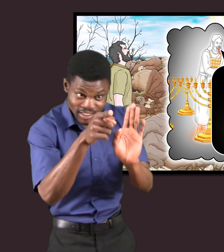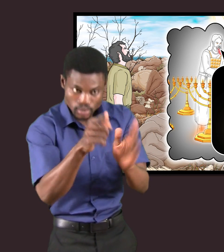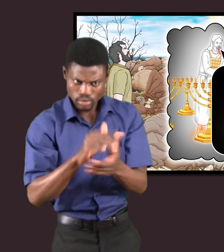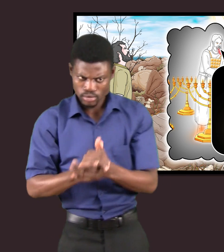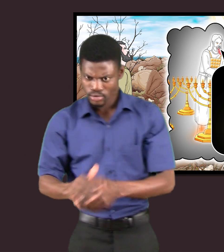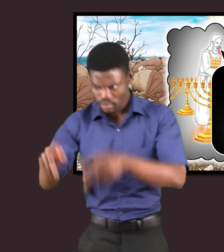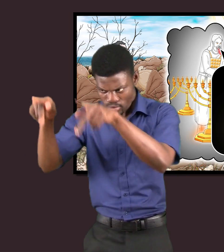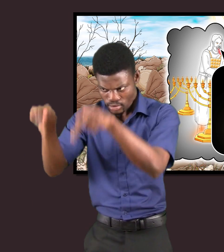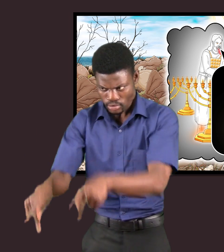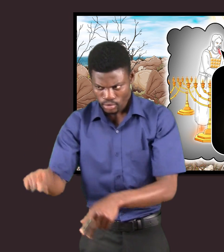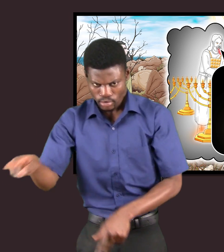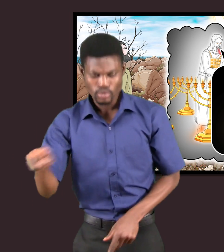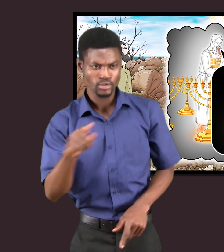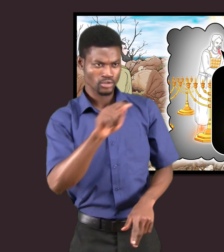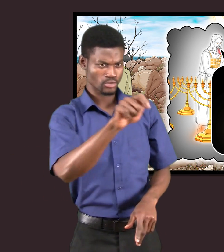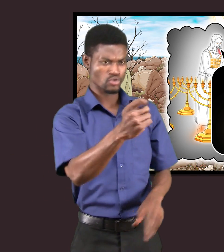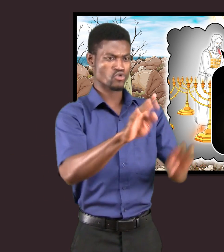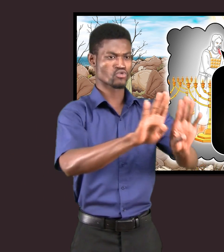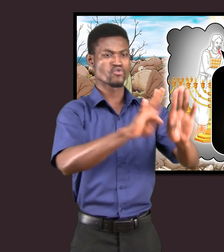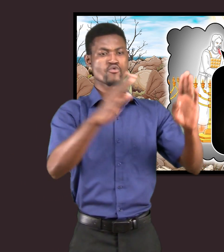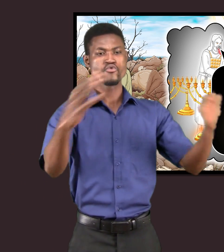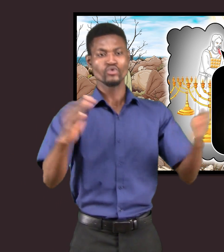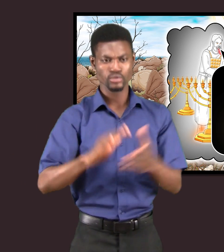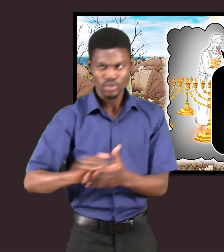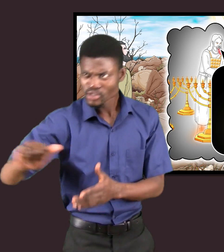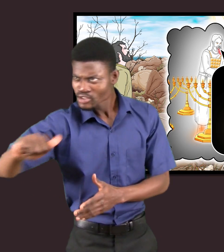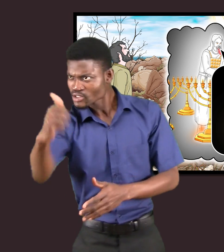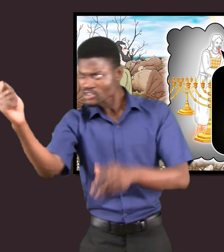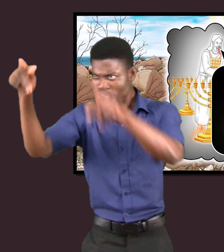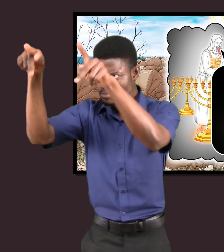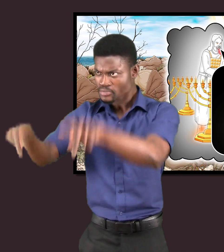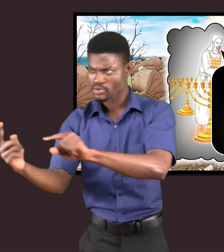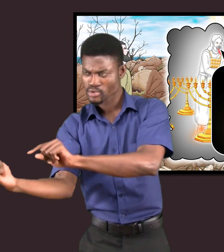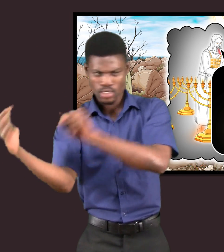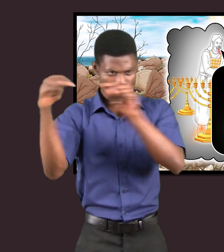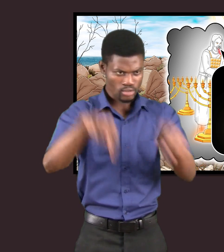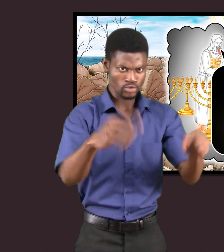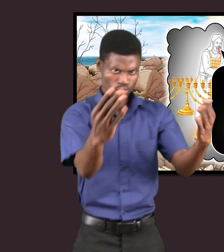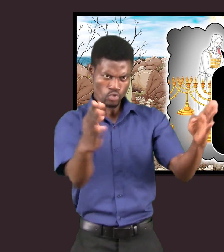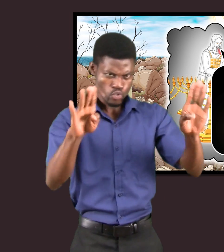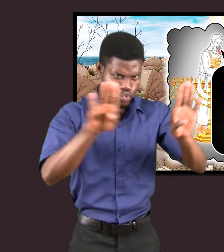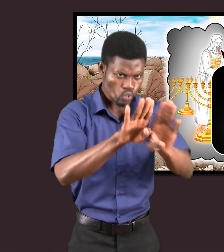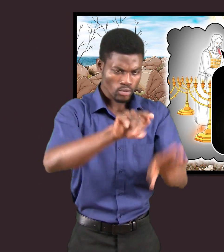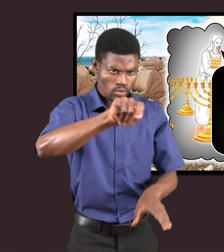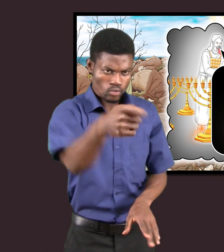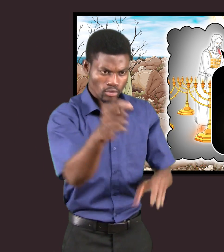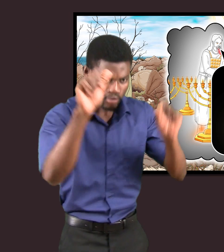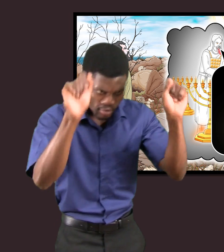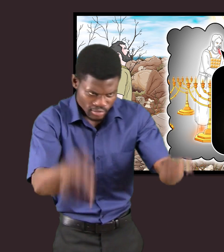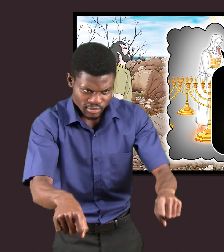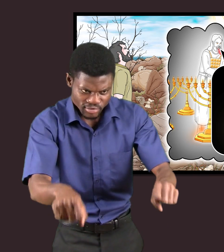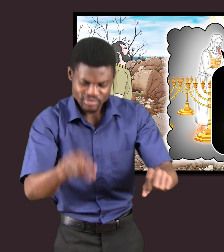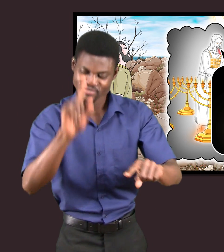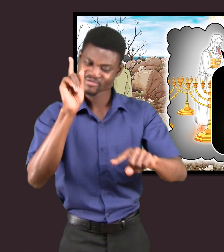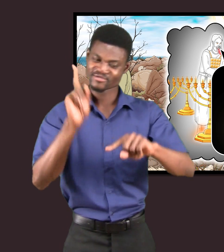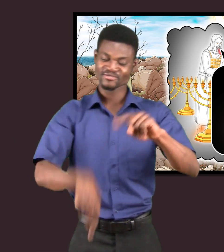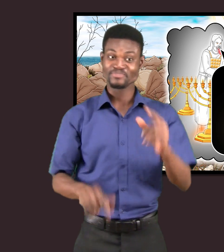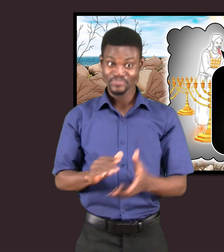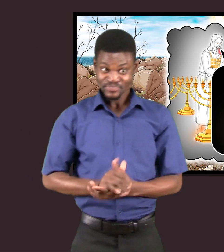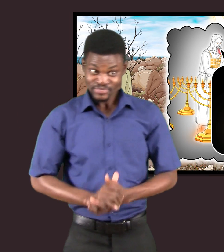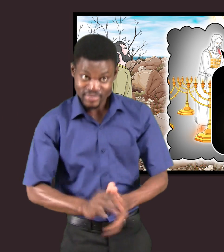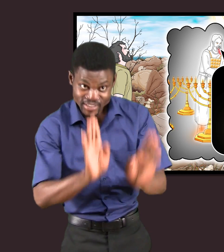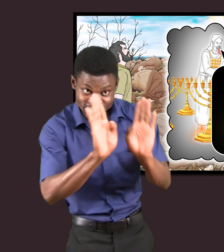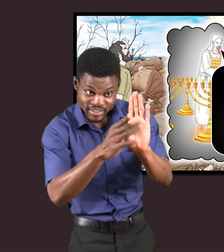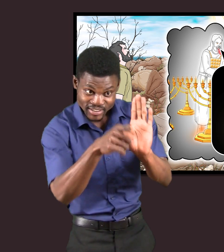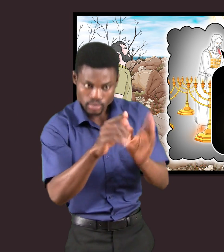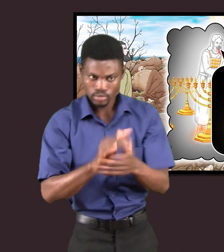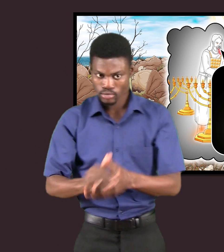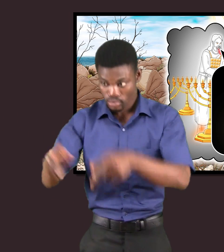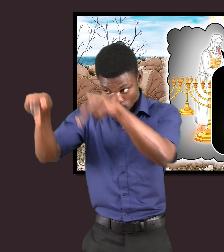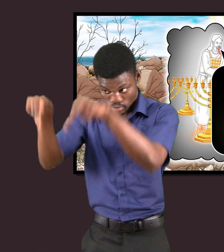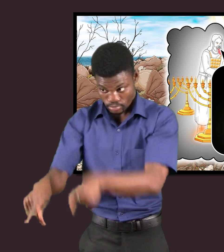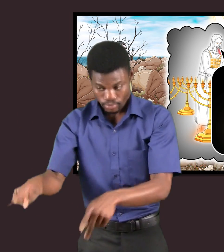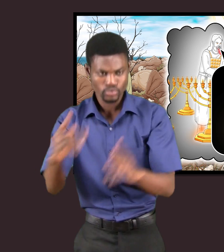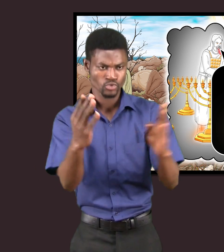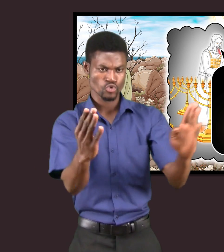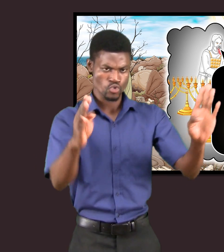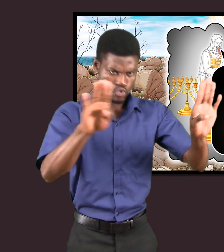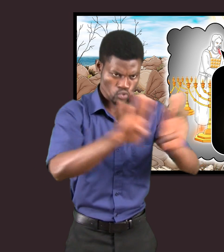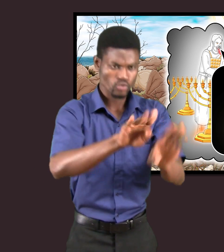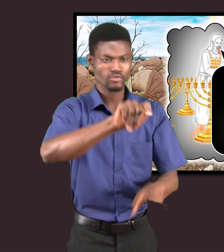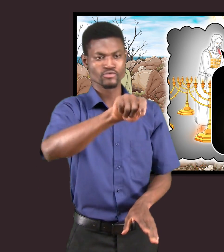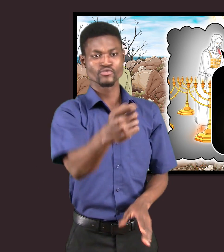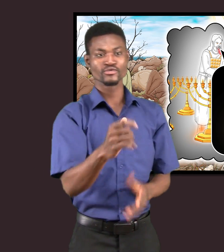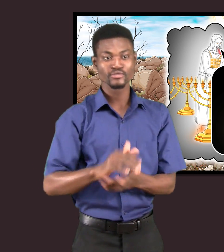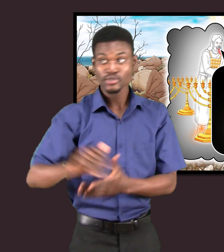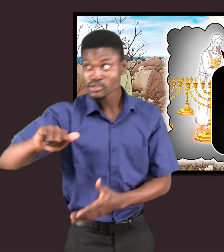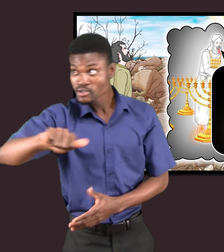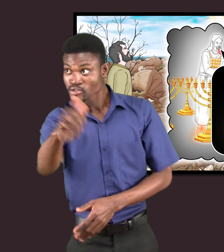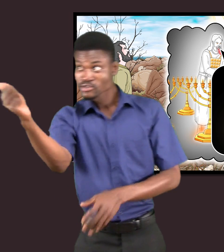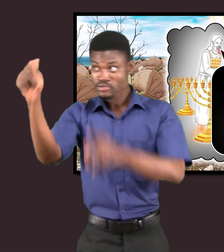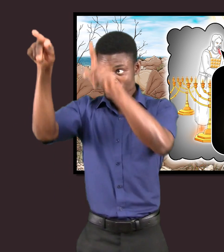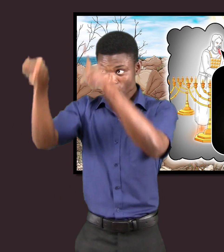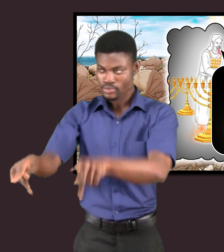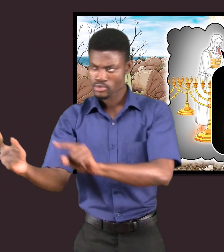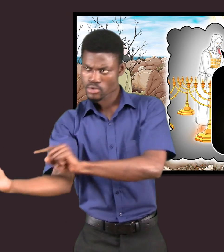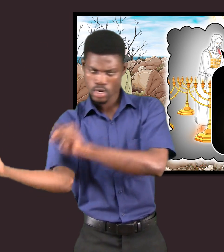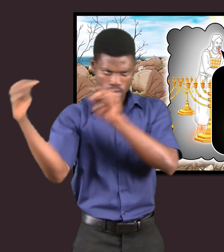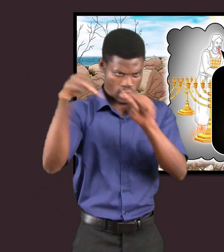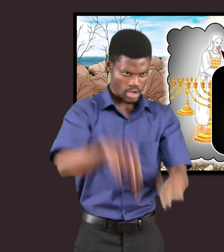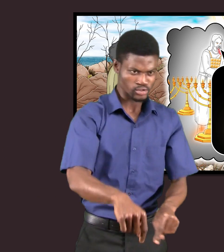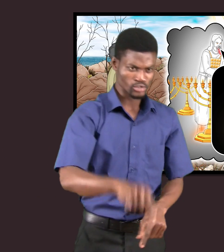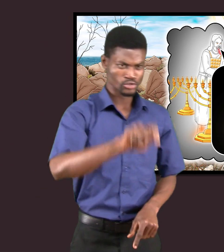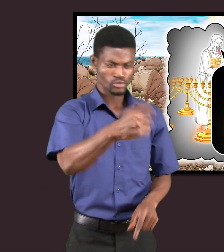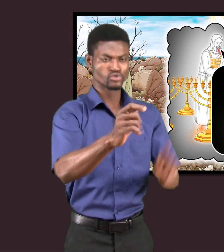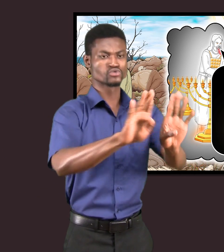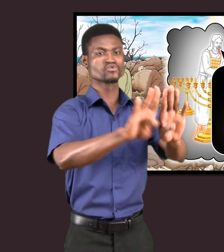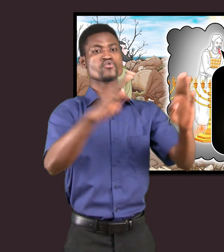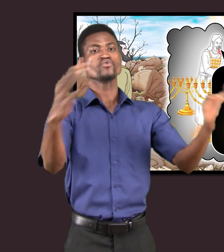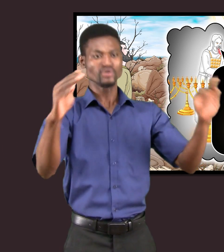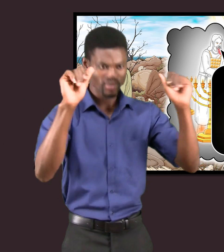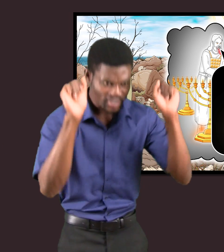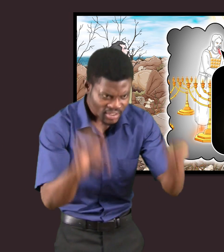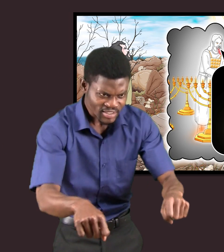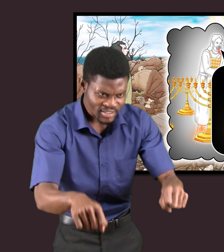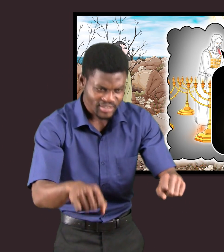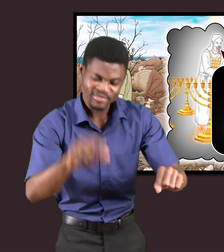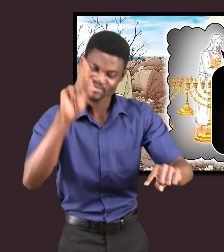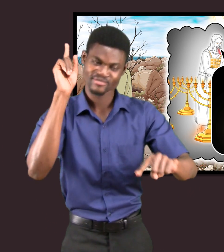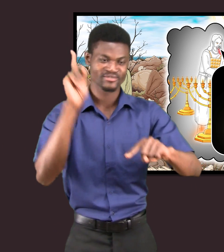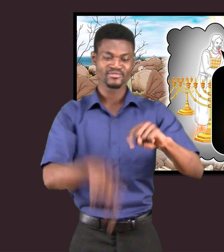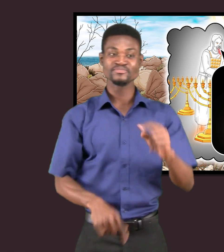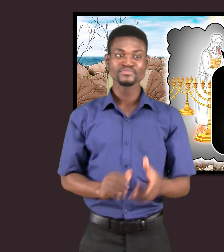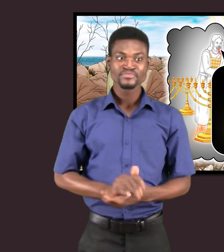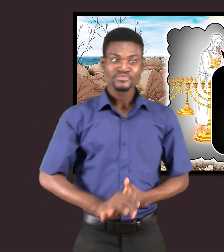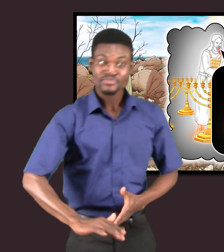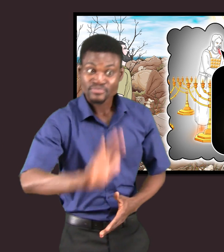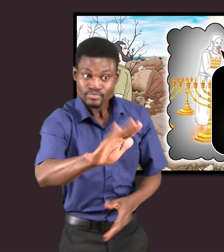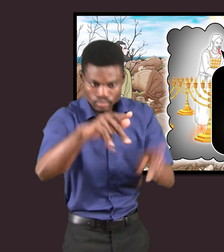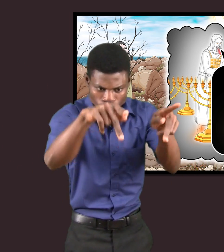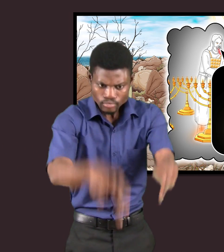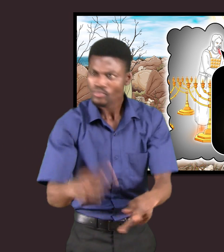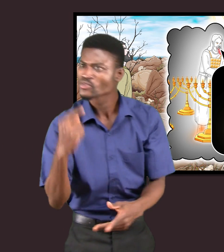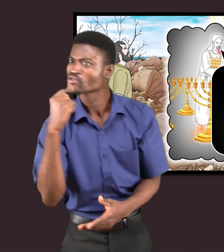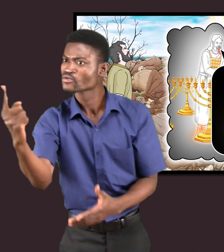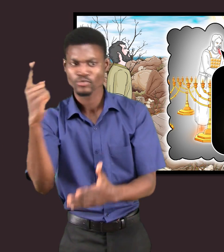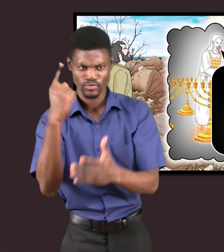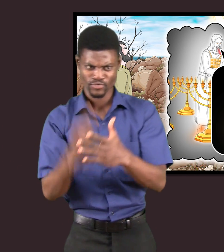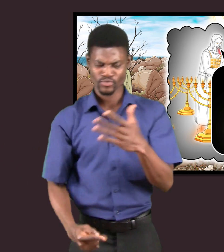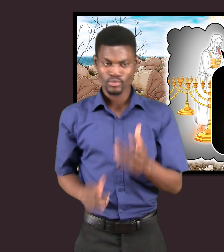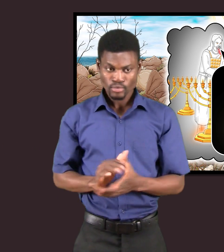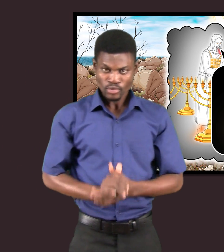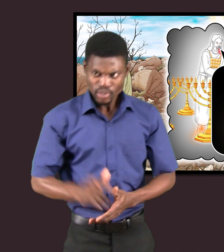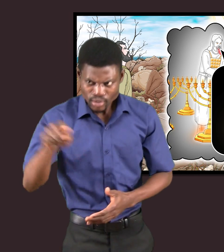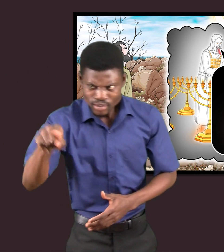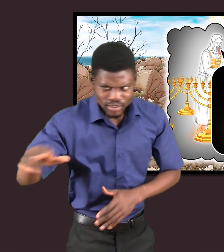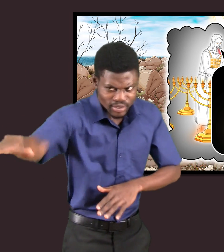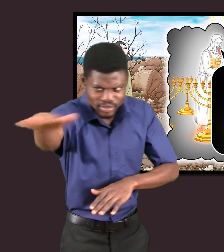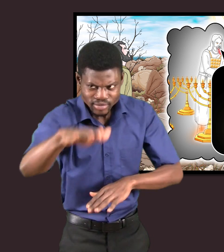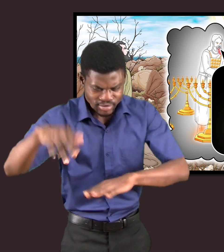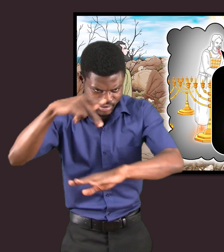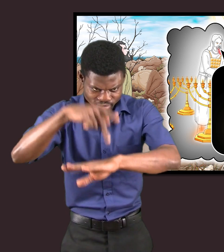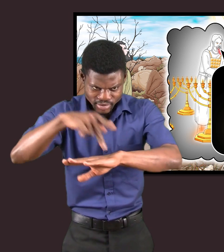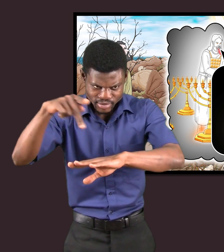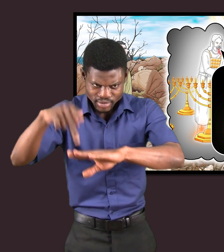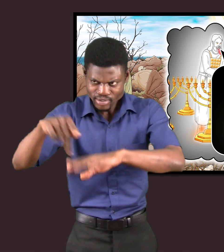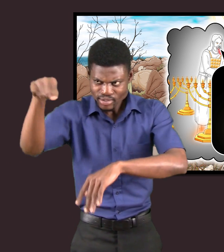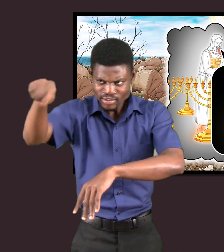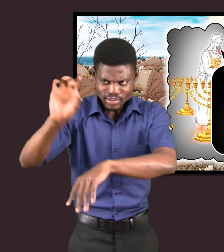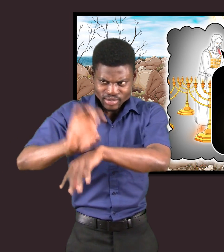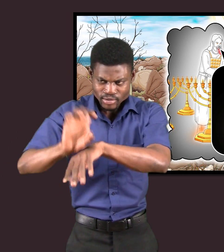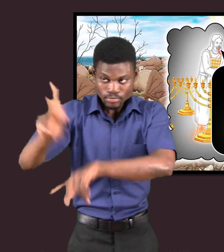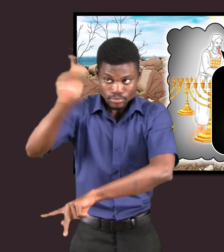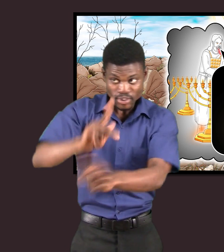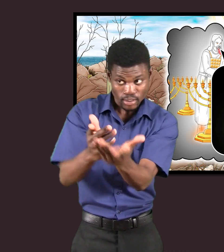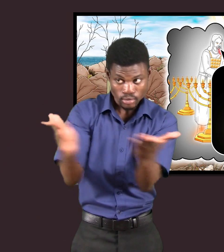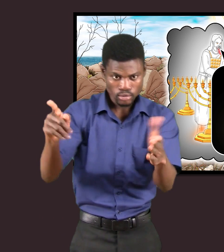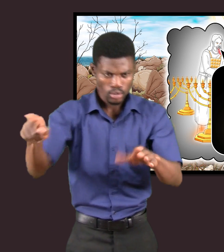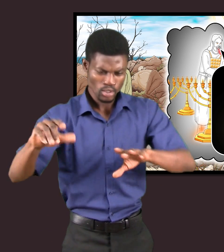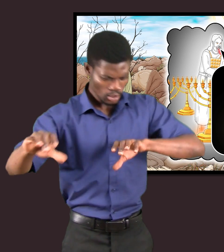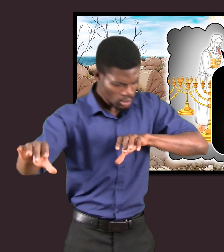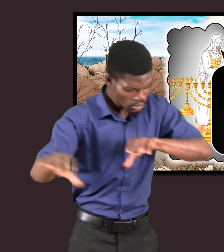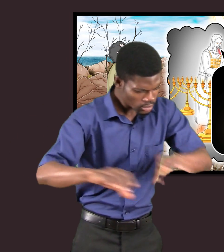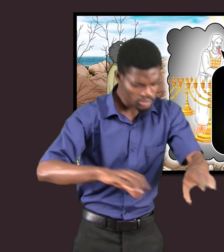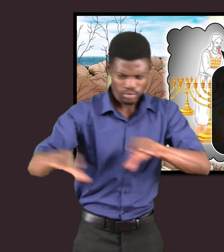What He opens no one can shut, and what He shuts no one can open. I know your deeds.